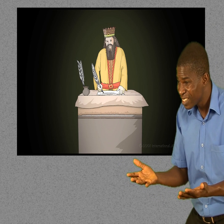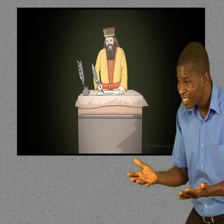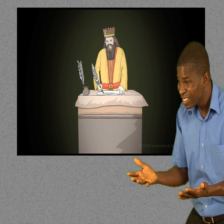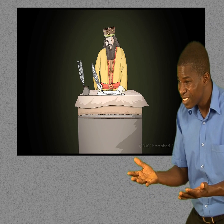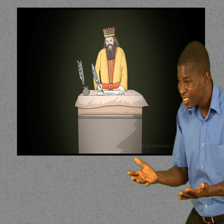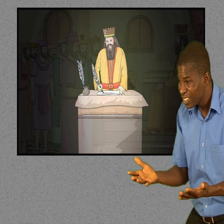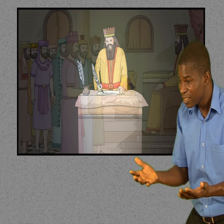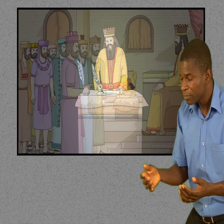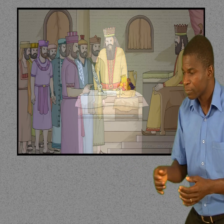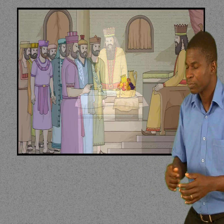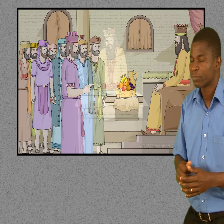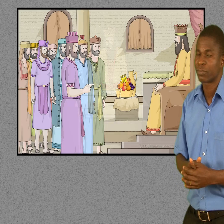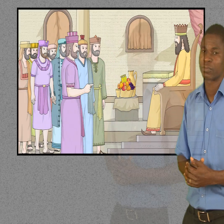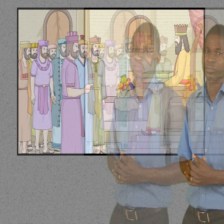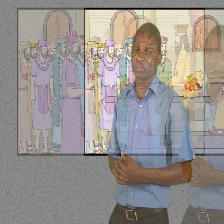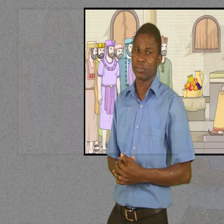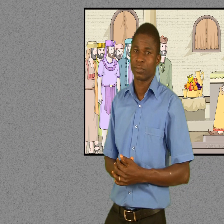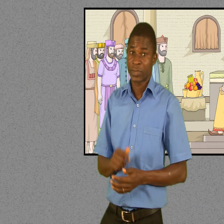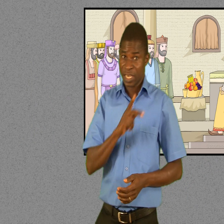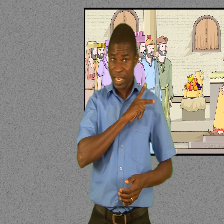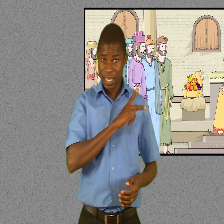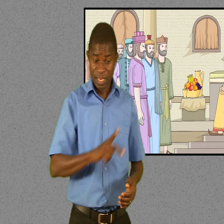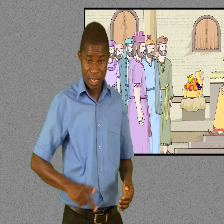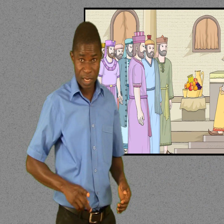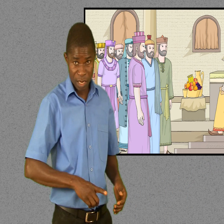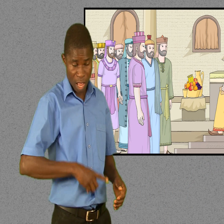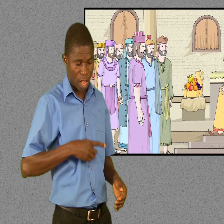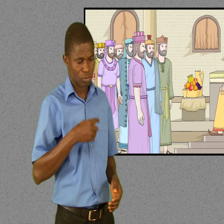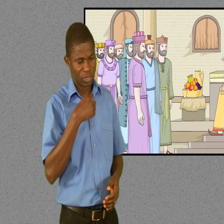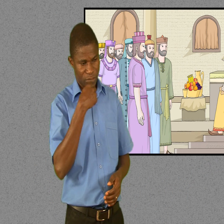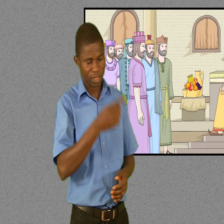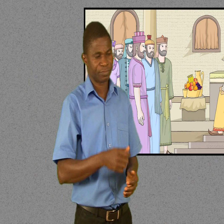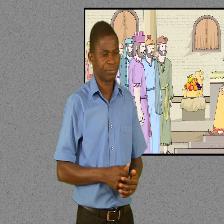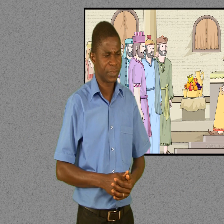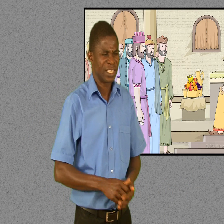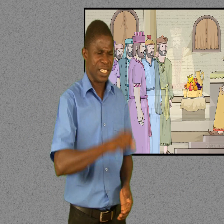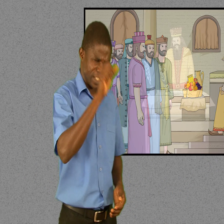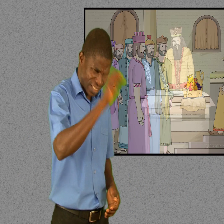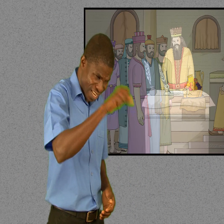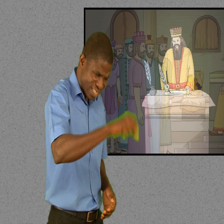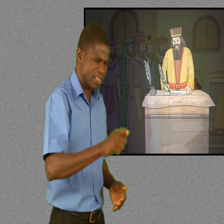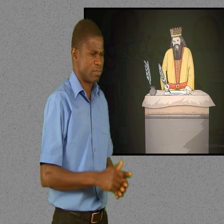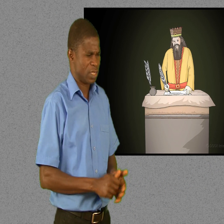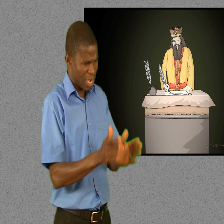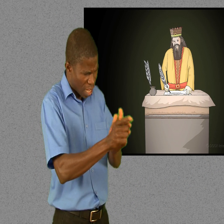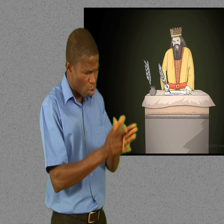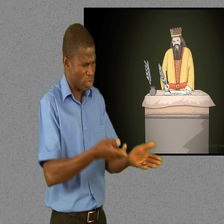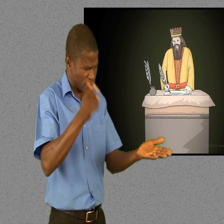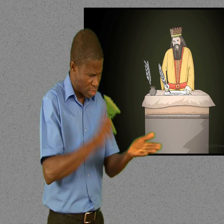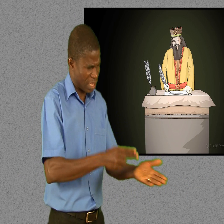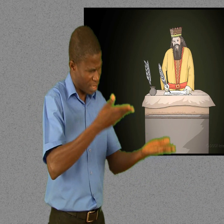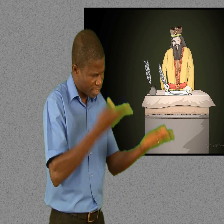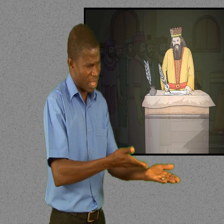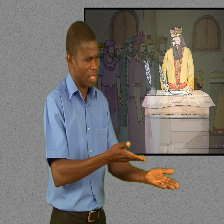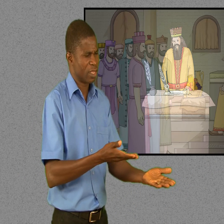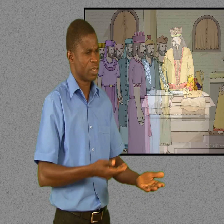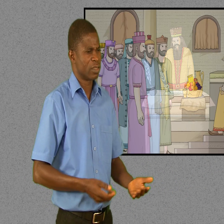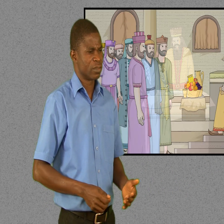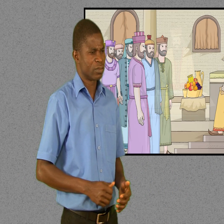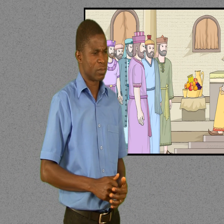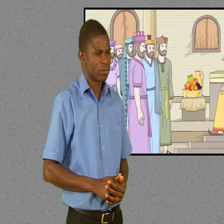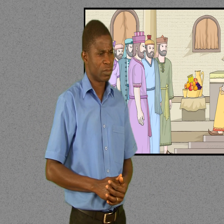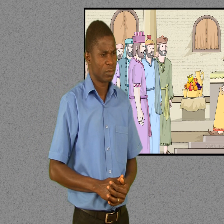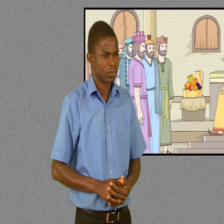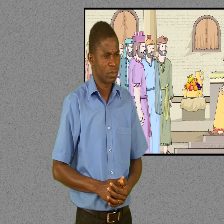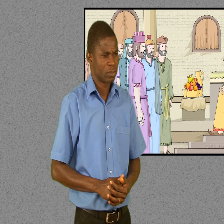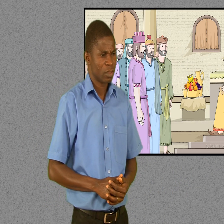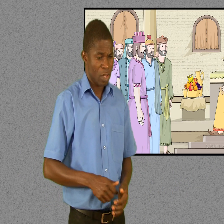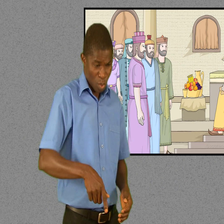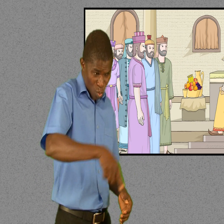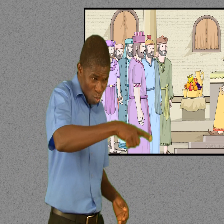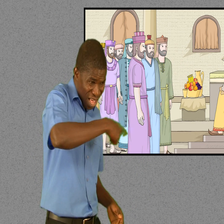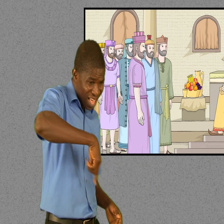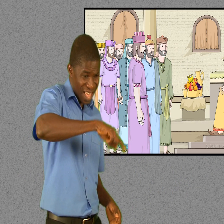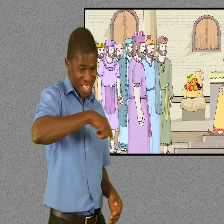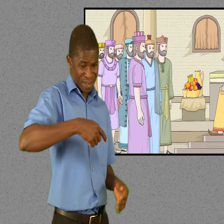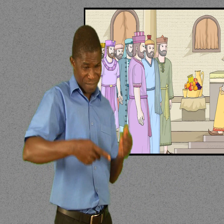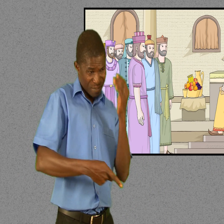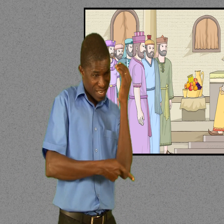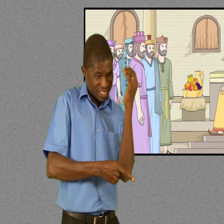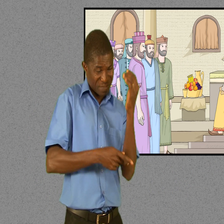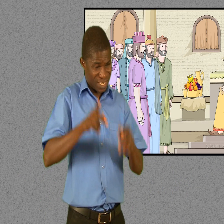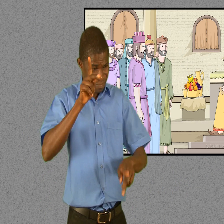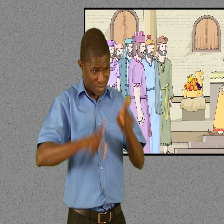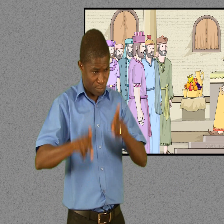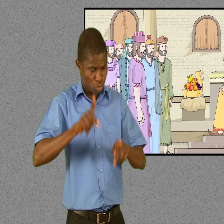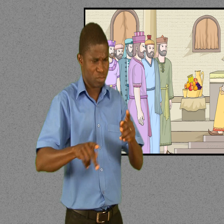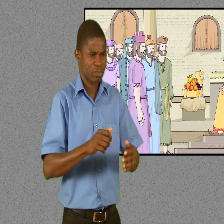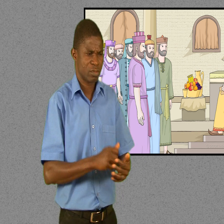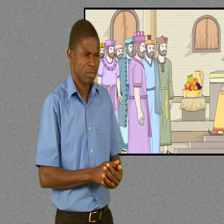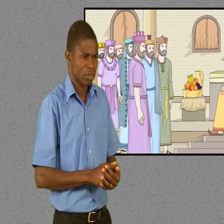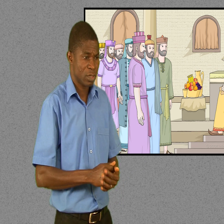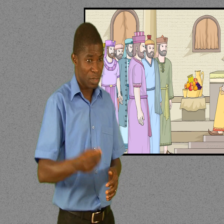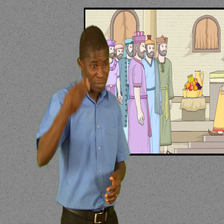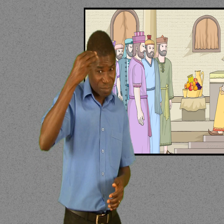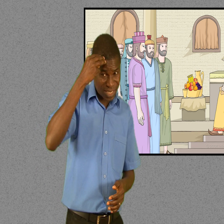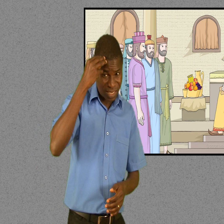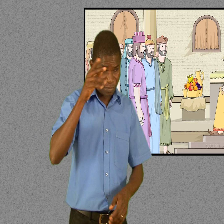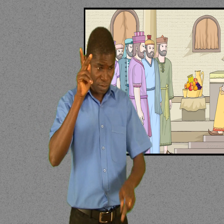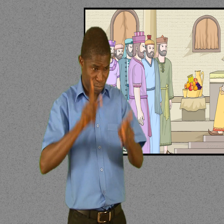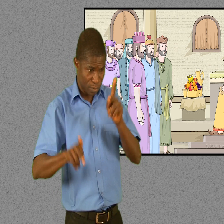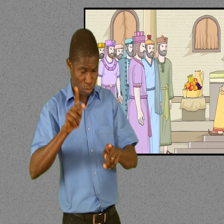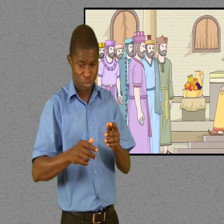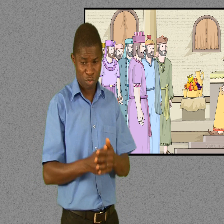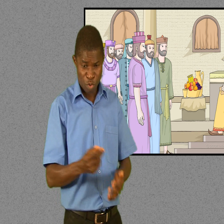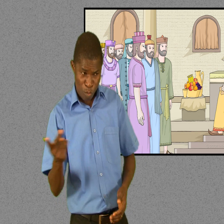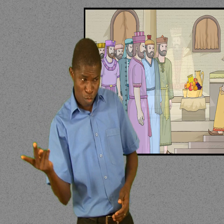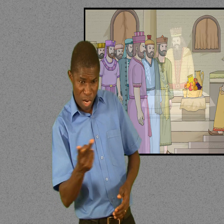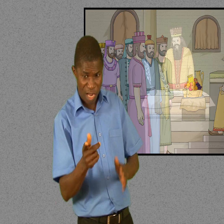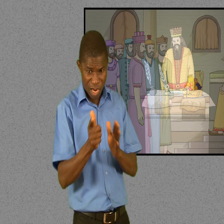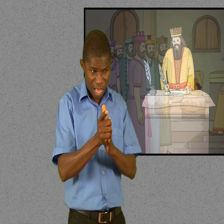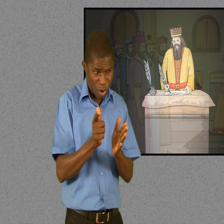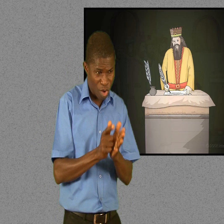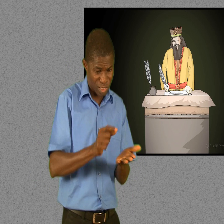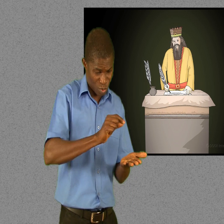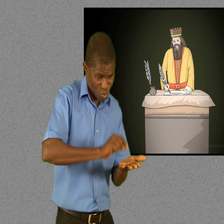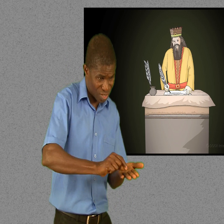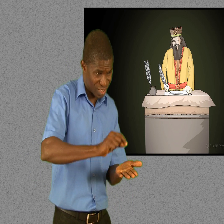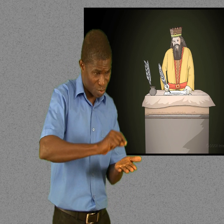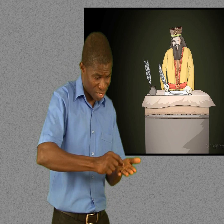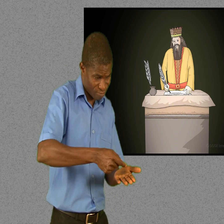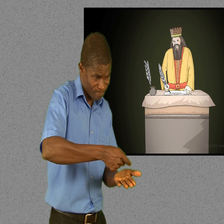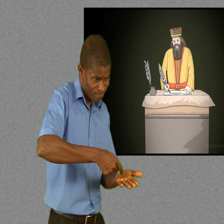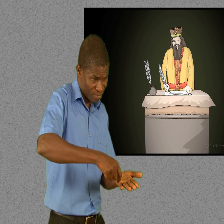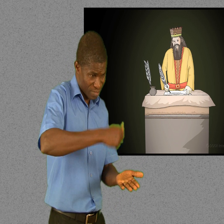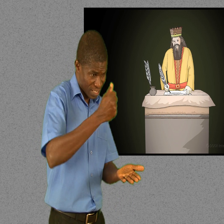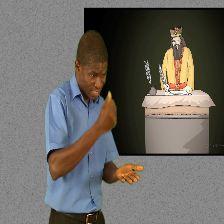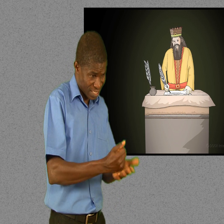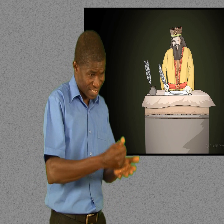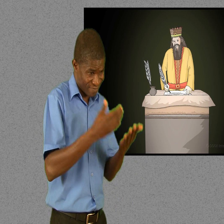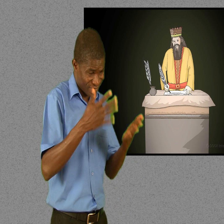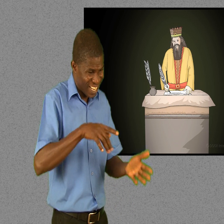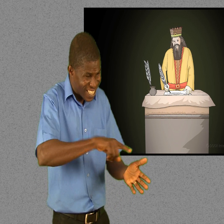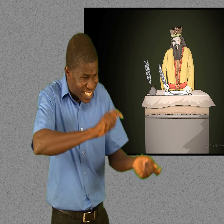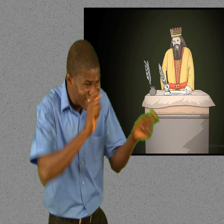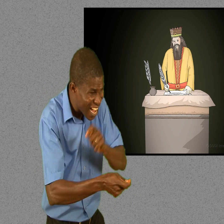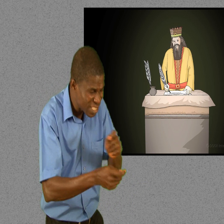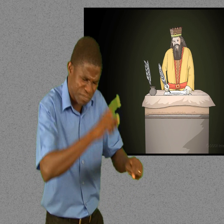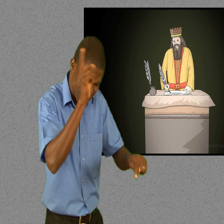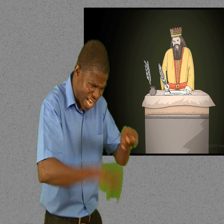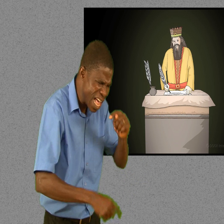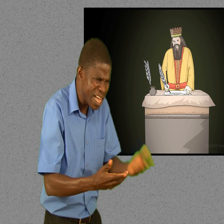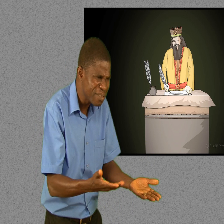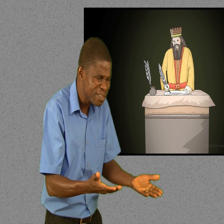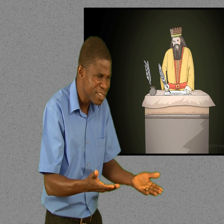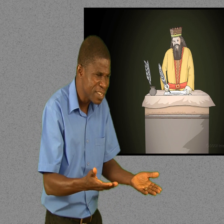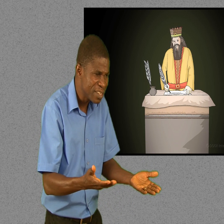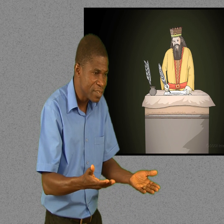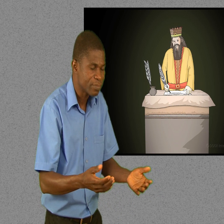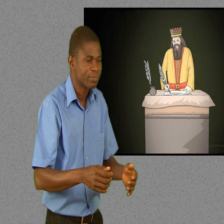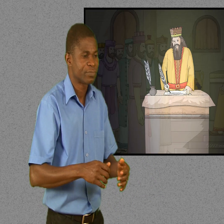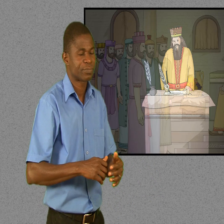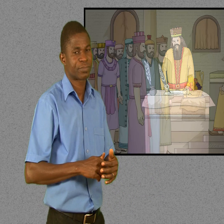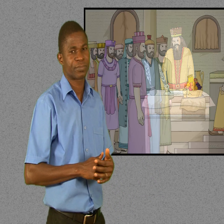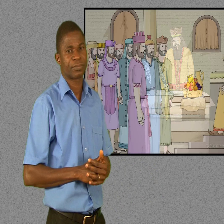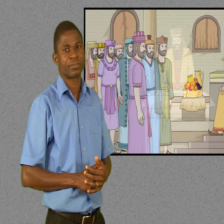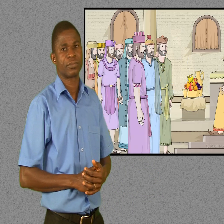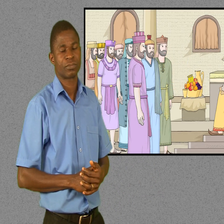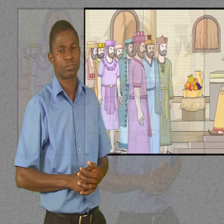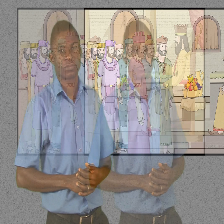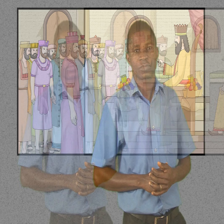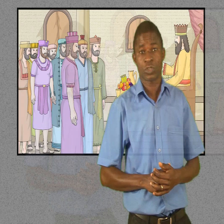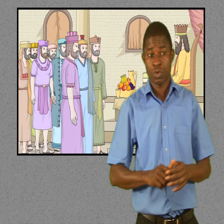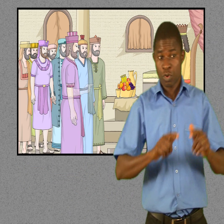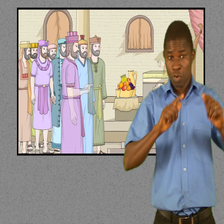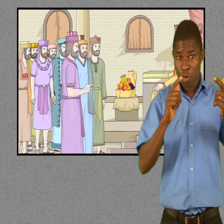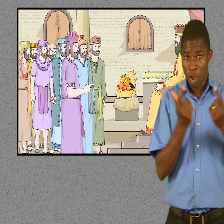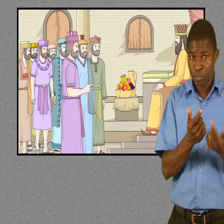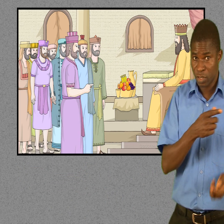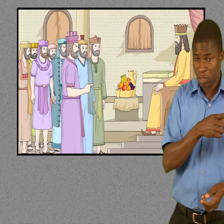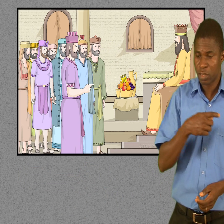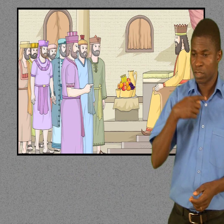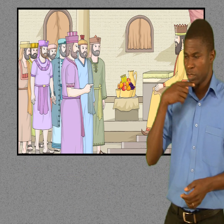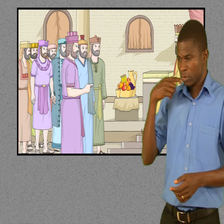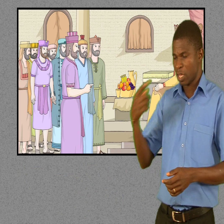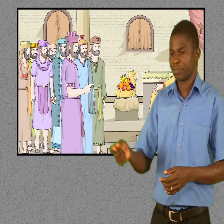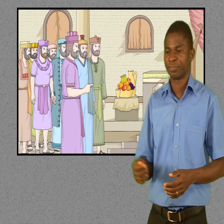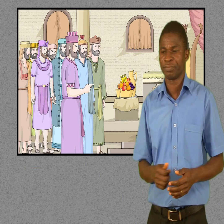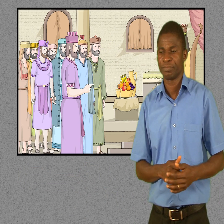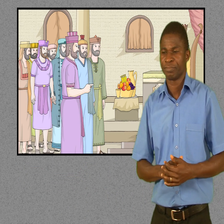The king replied, “According to the law of the Medes and Persians the order stands, and it cannot be repealed.”